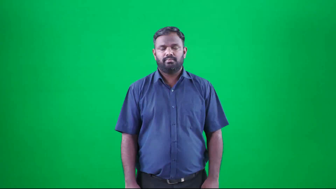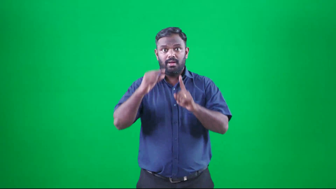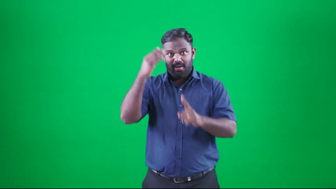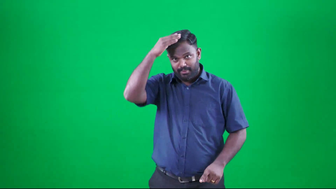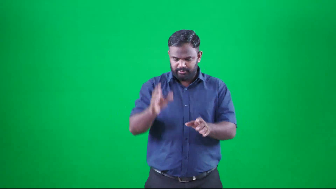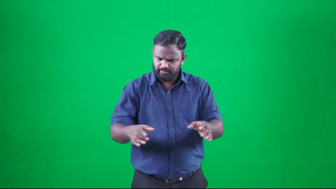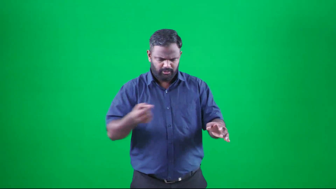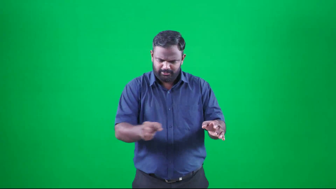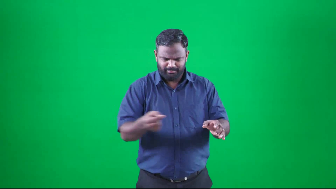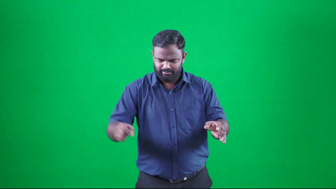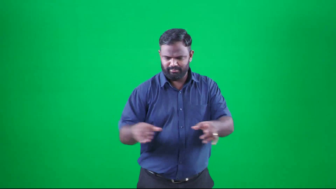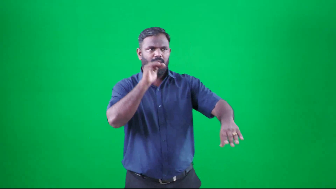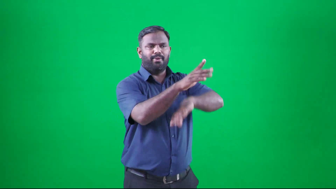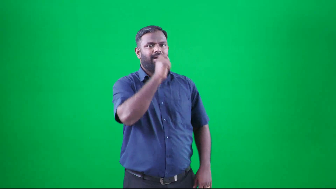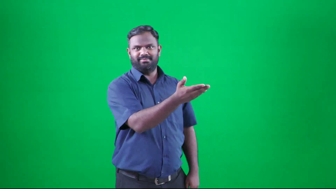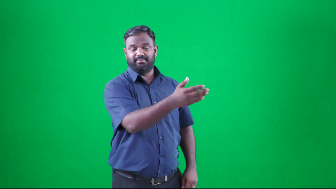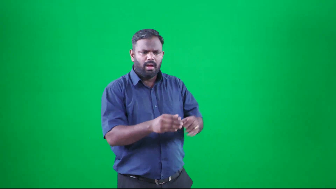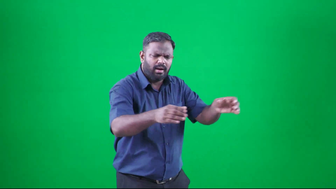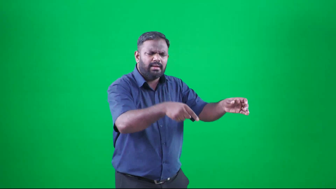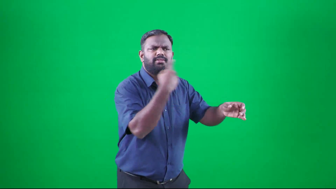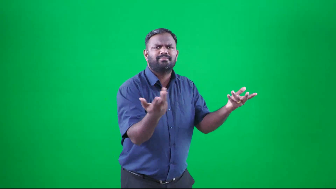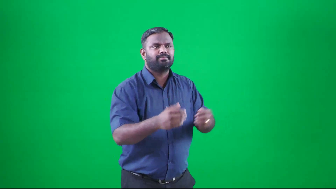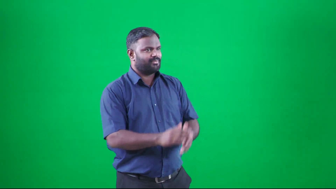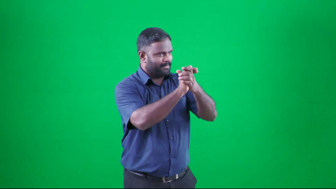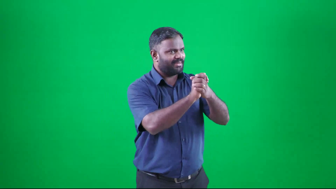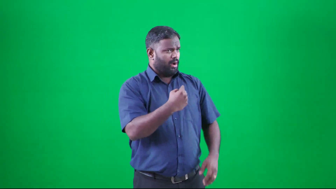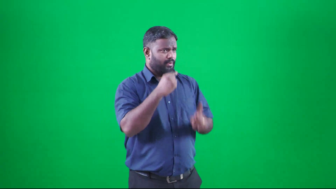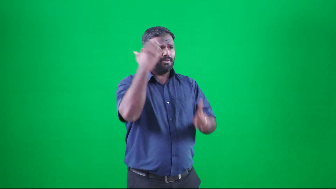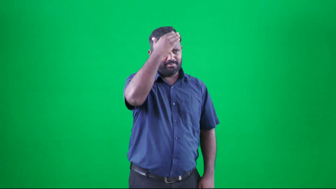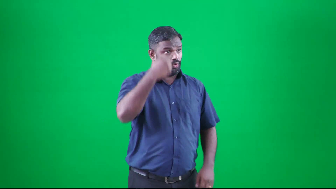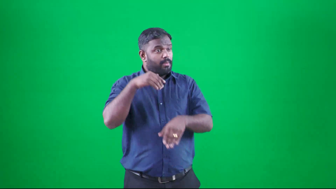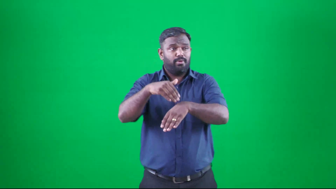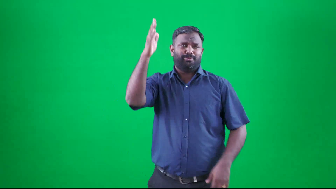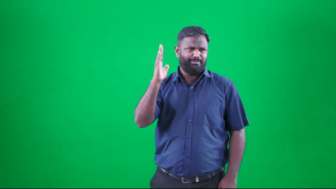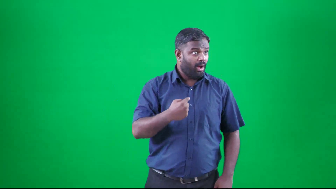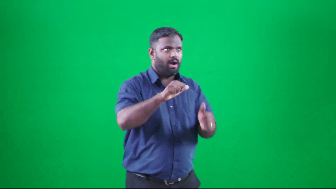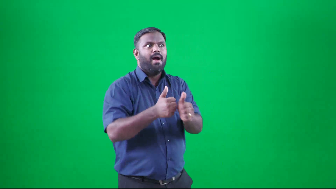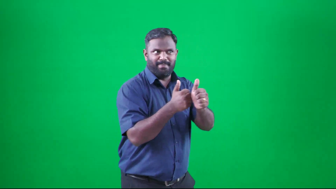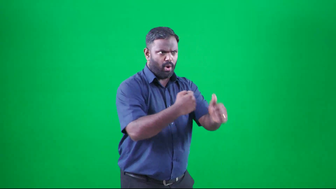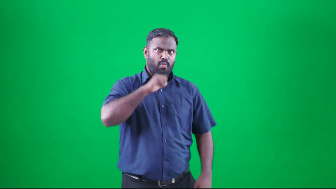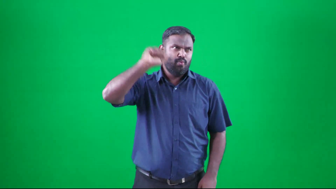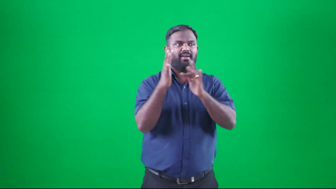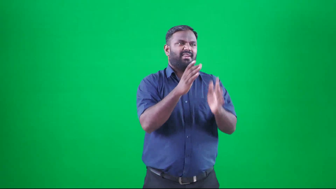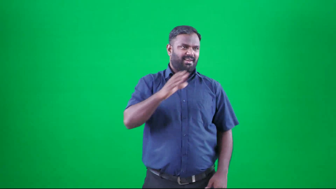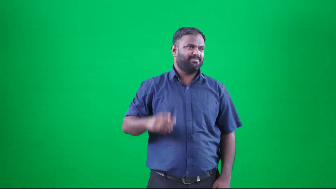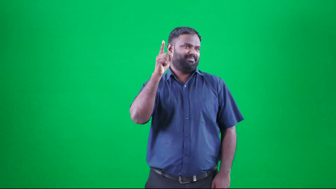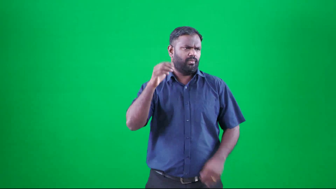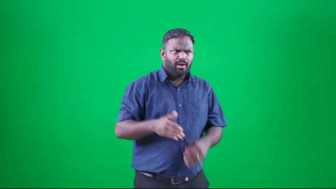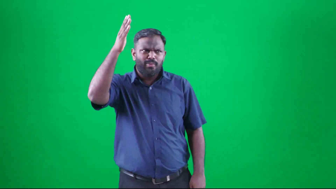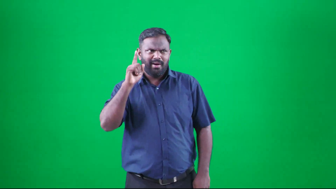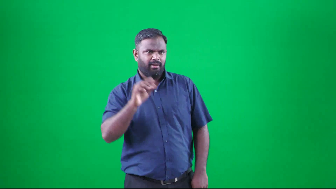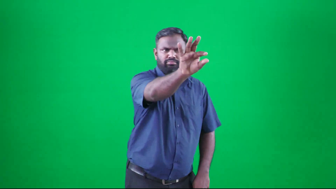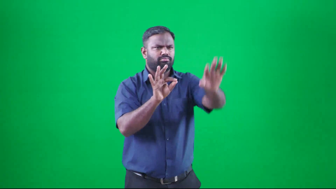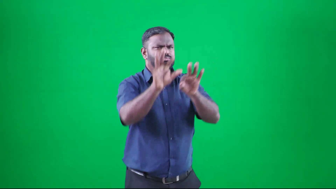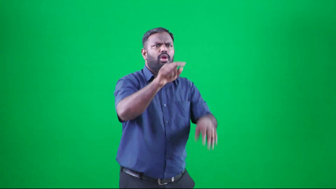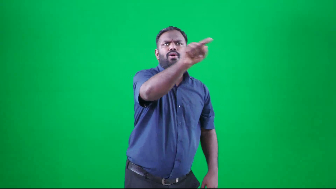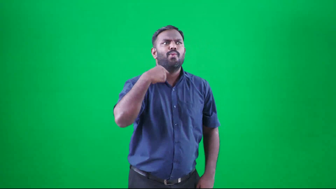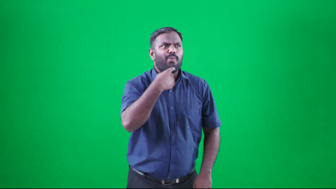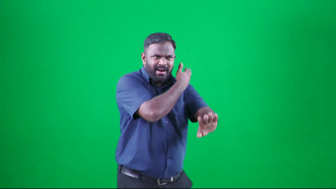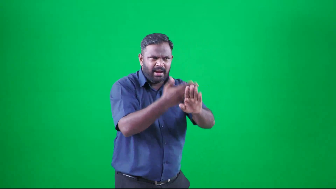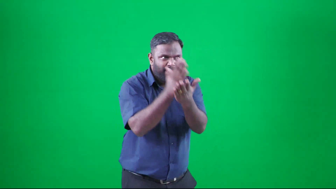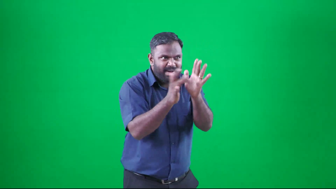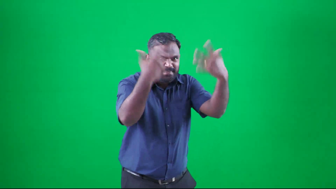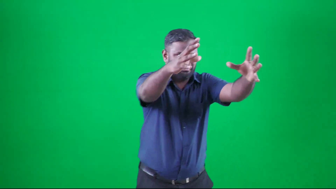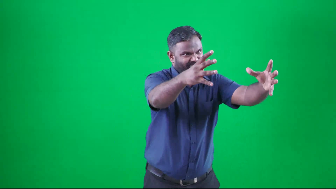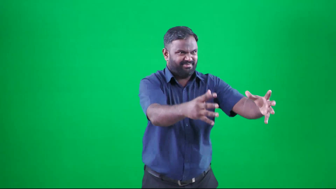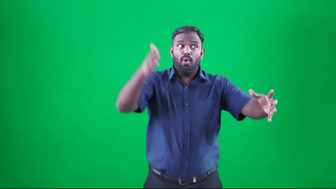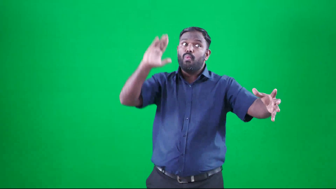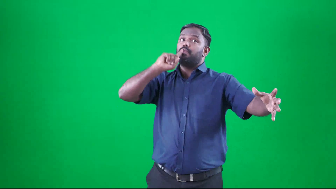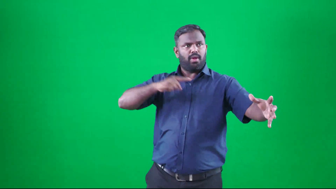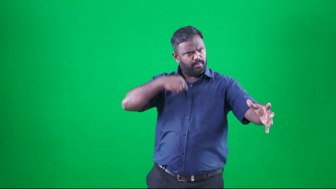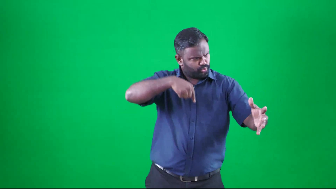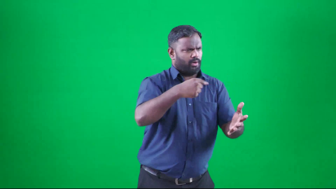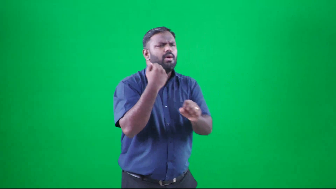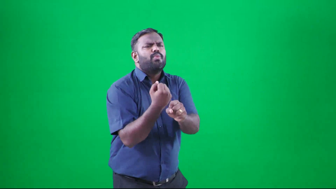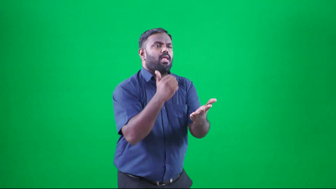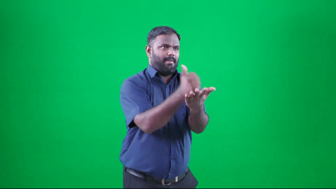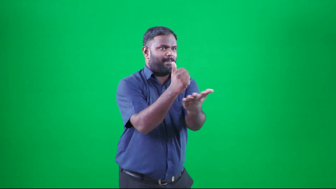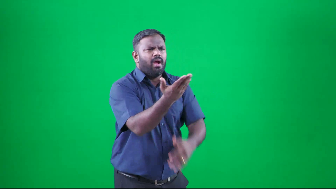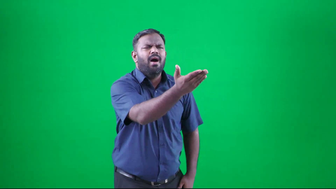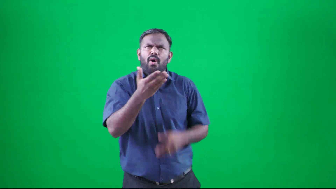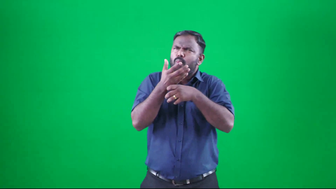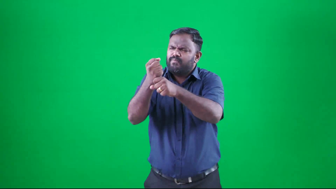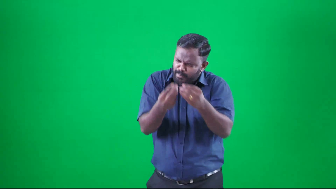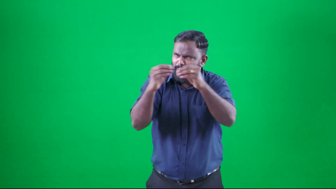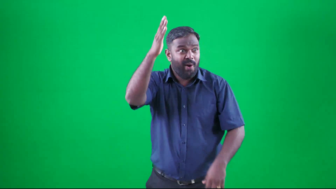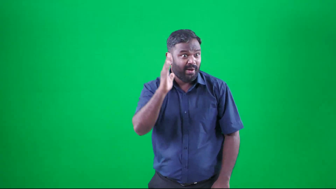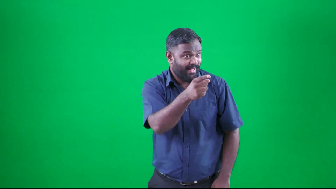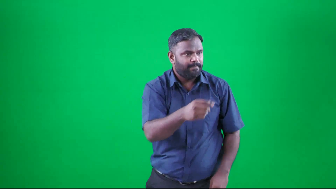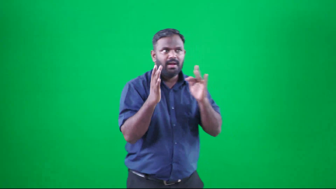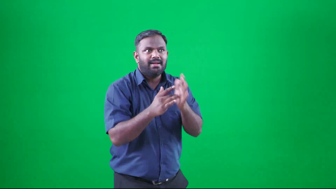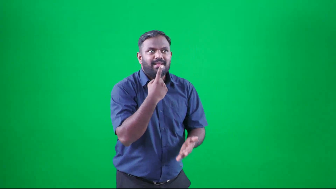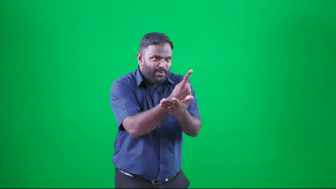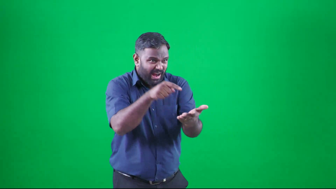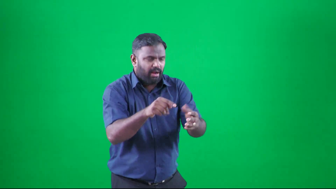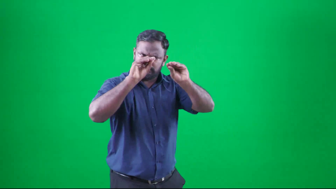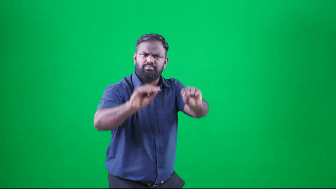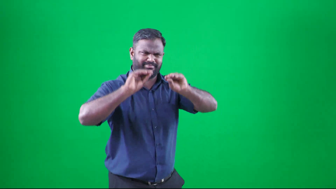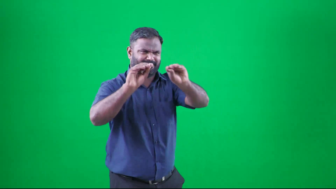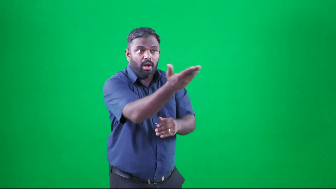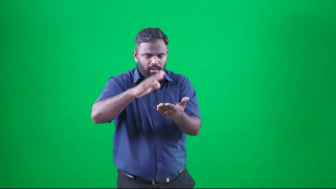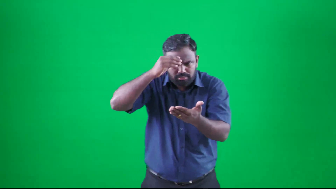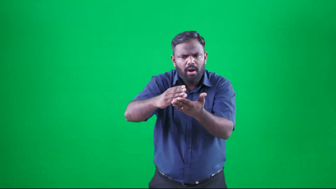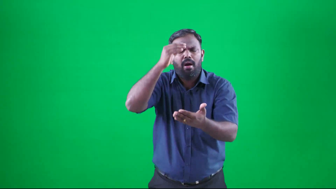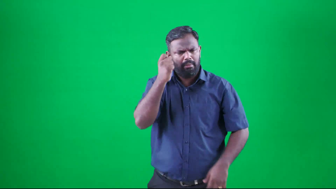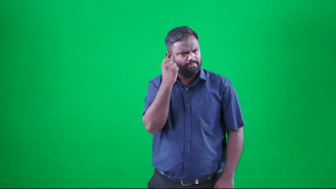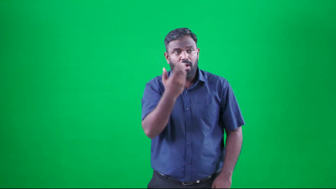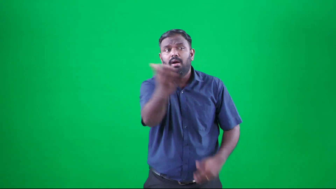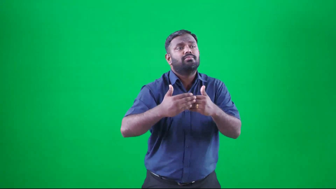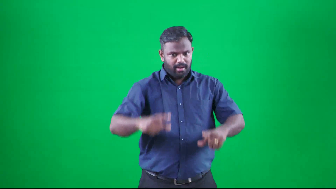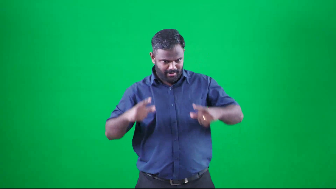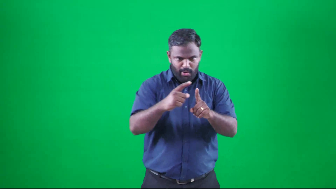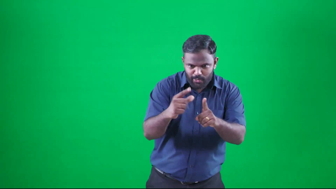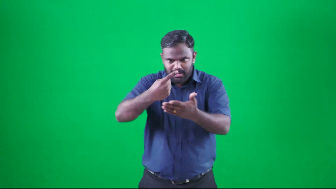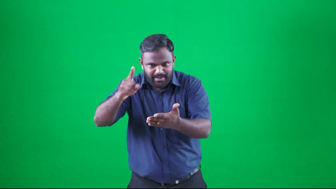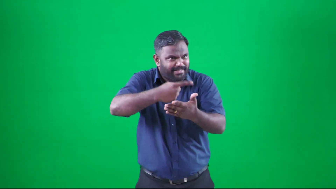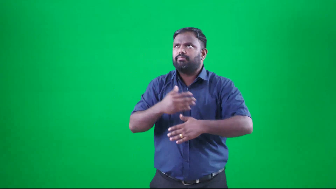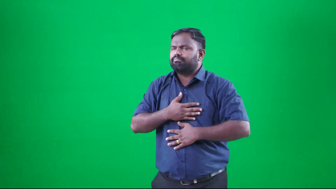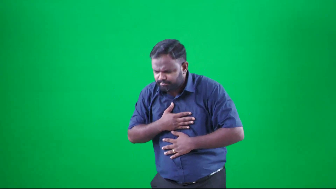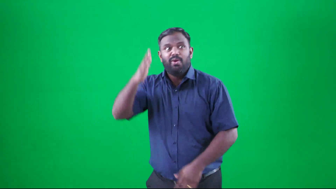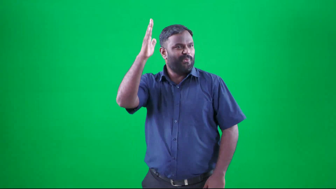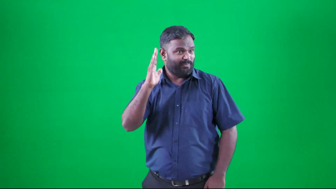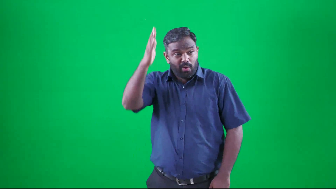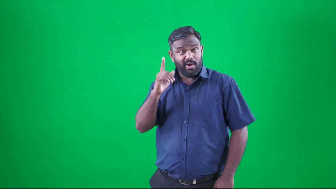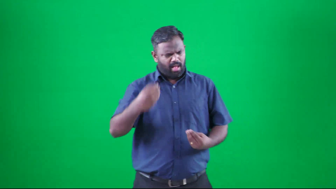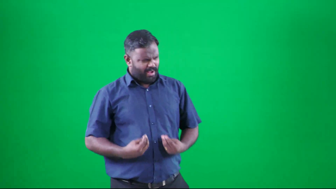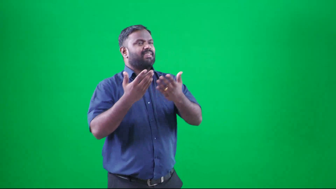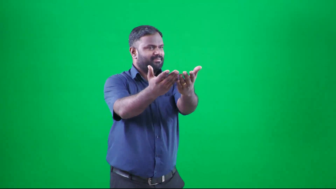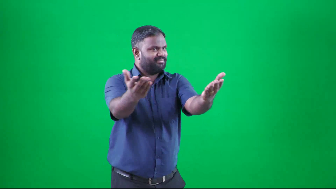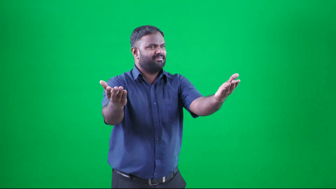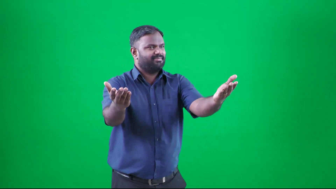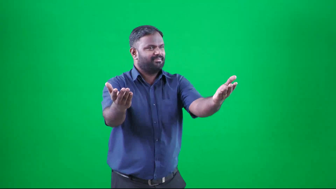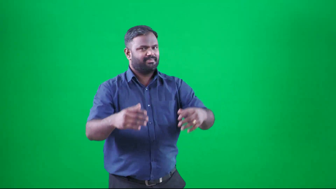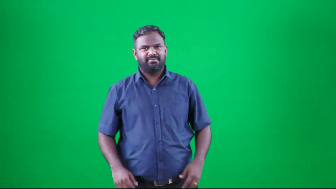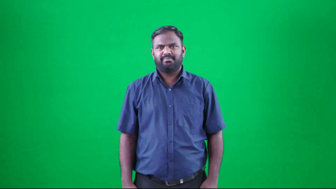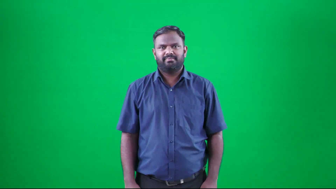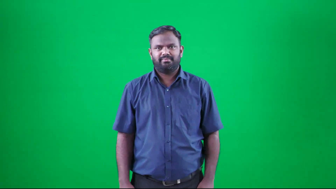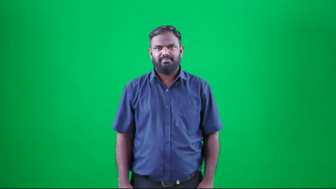Paul, a servant of God and an apostle of Jesus Christ for the faith of God's elect and their knowledge of the truth that leads to godliness,